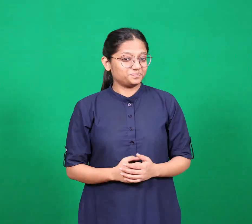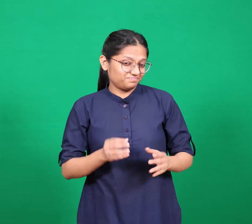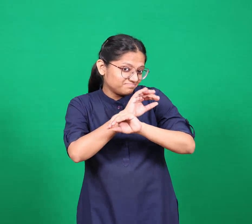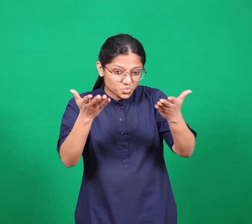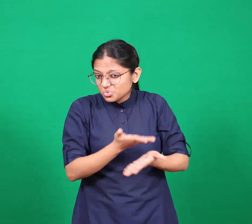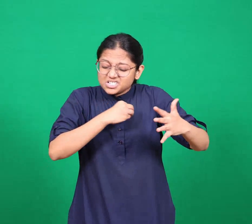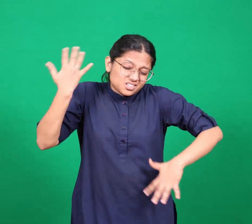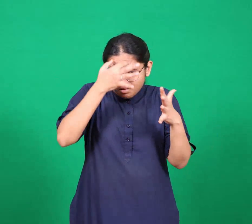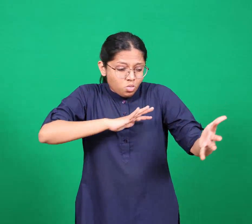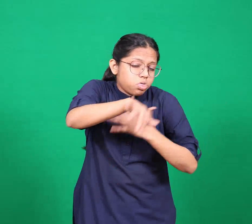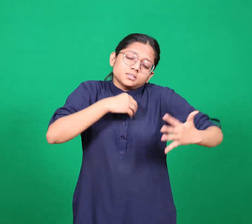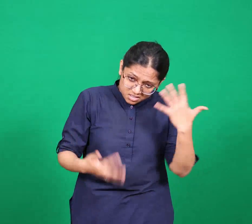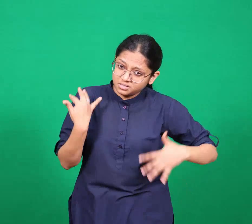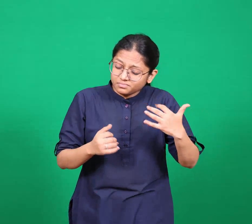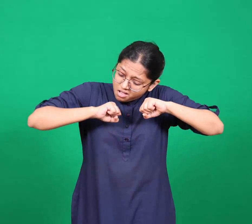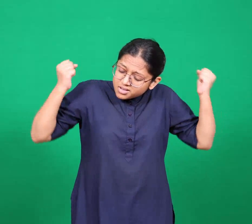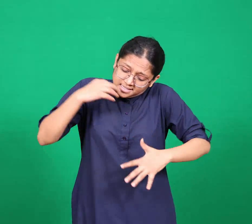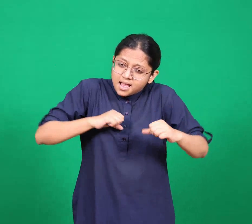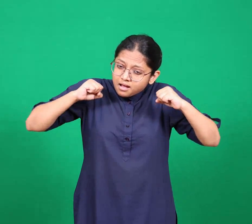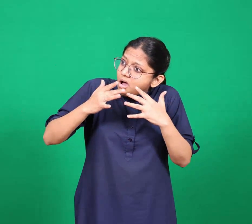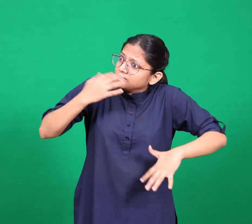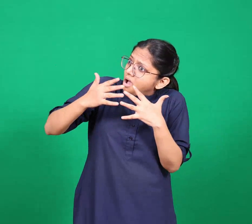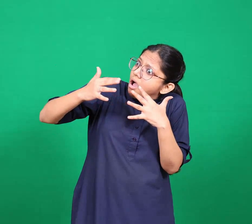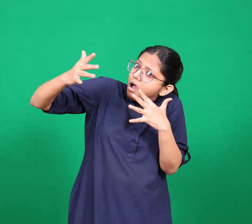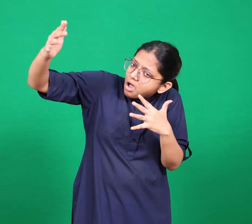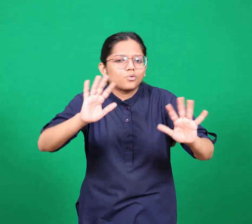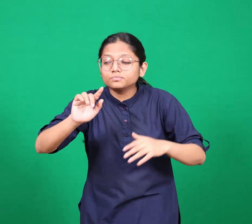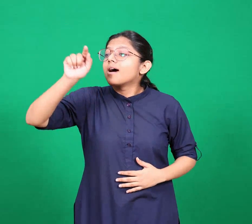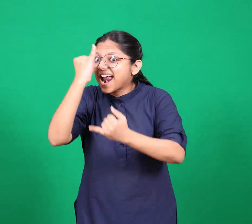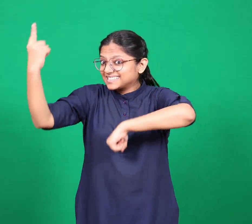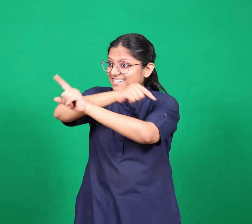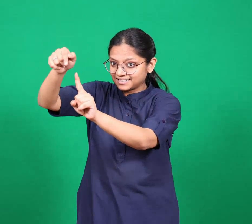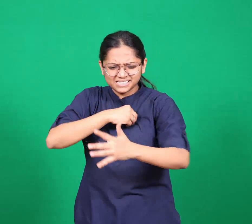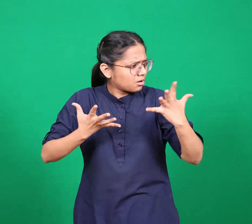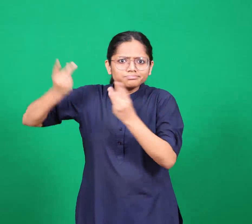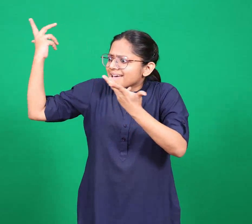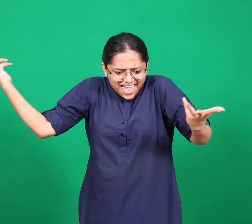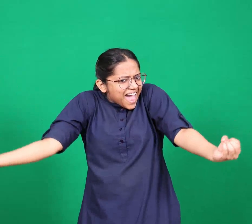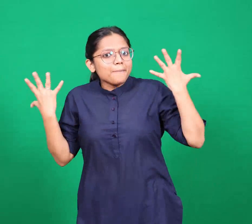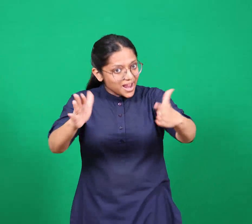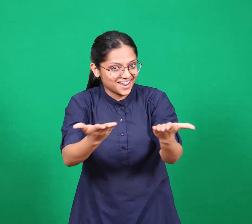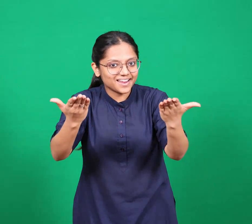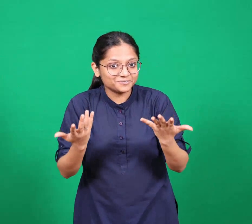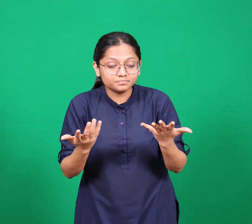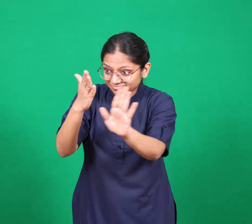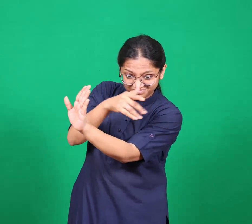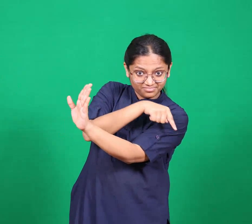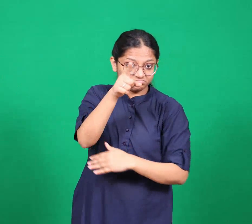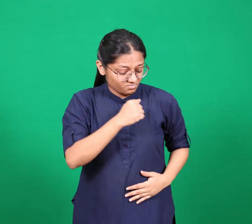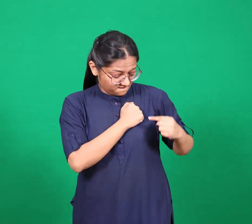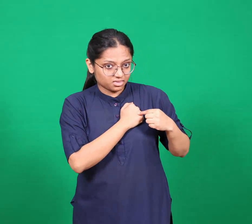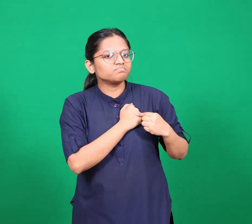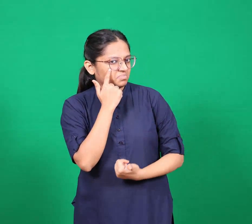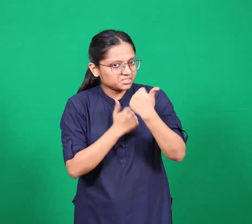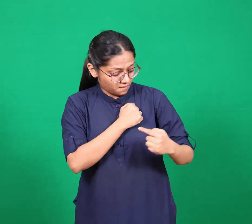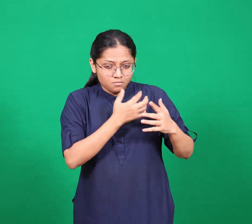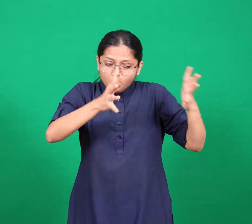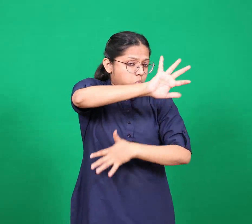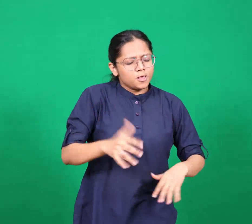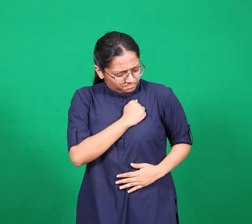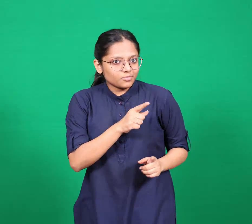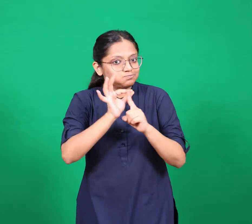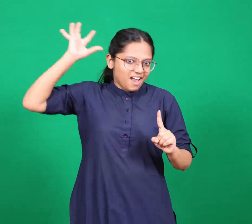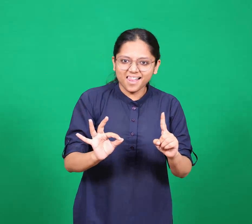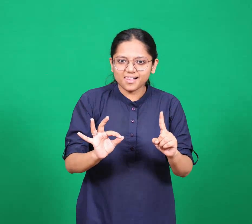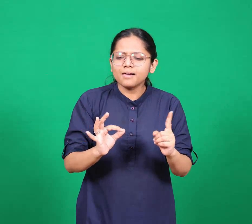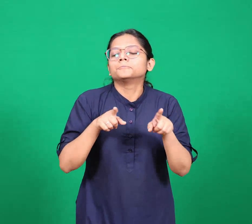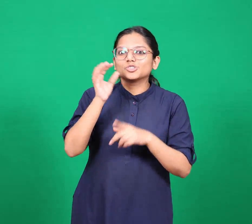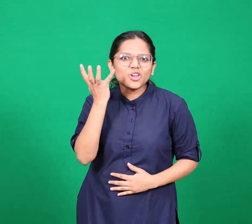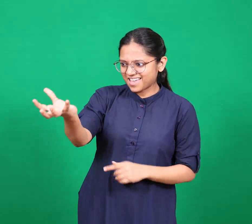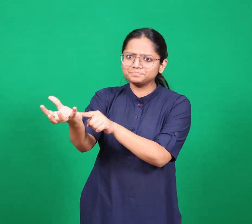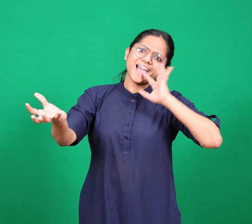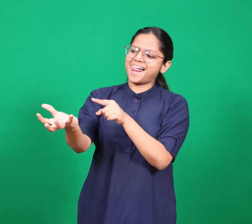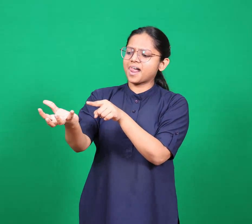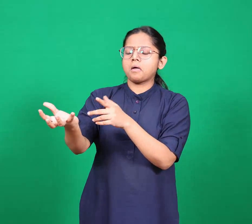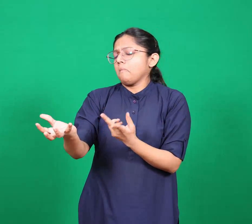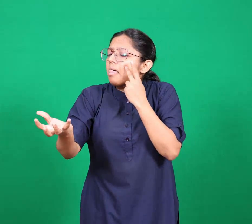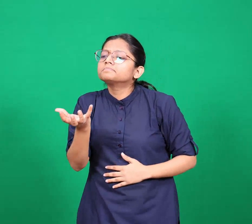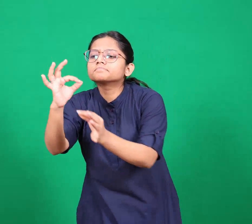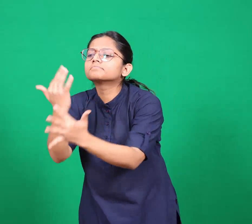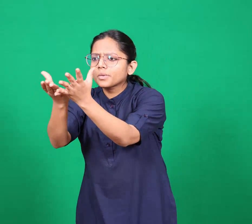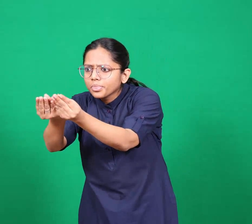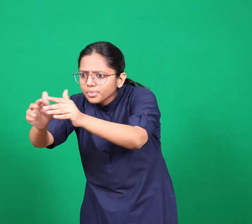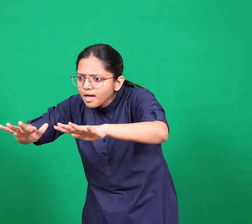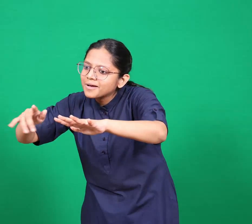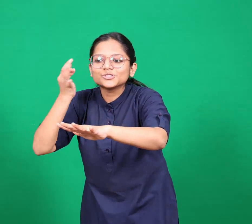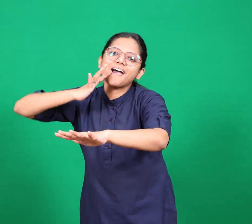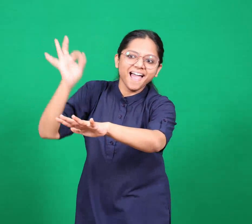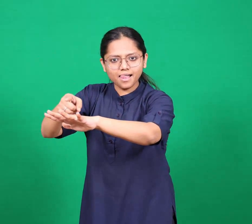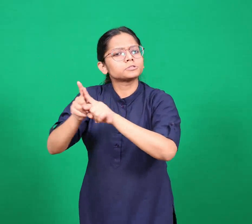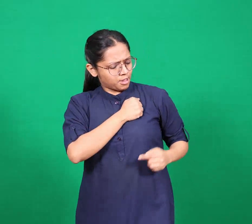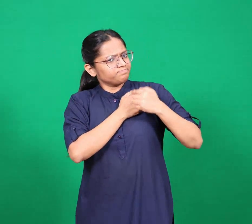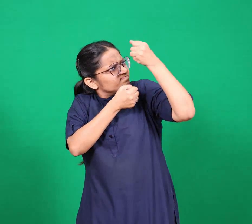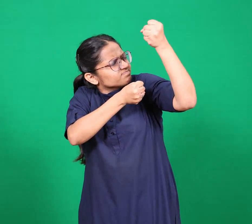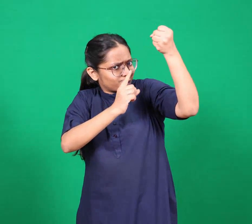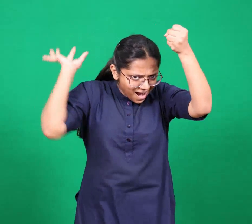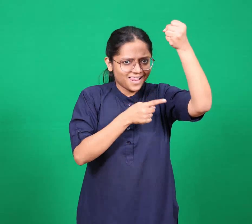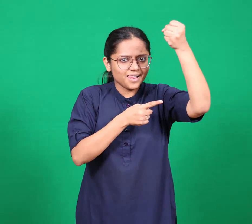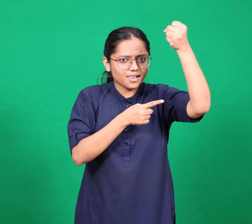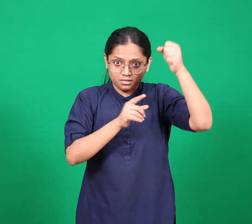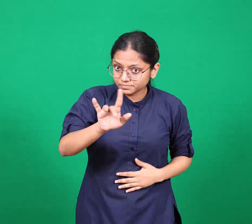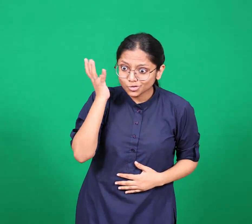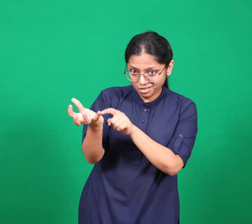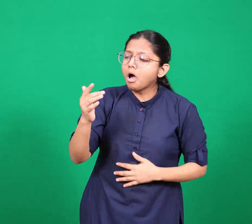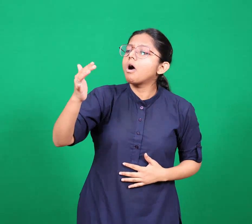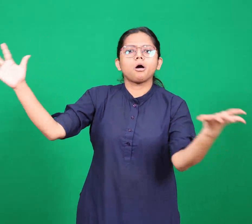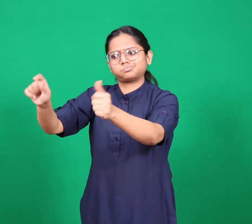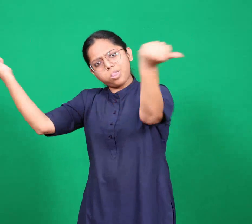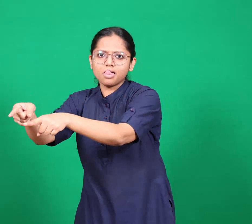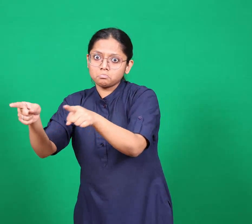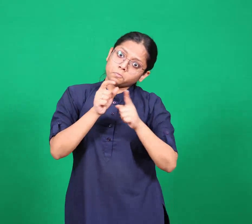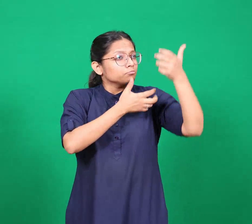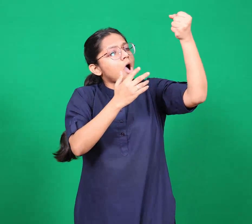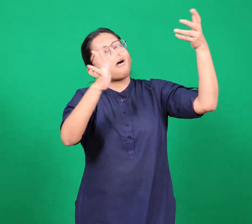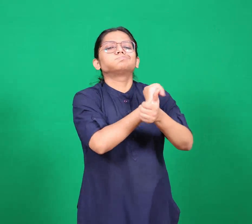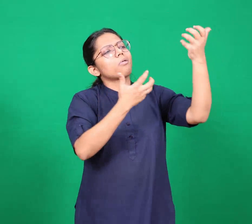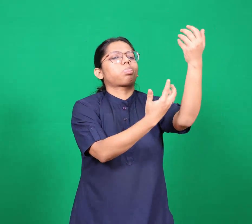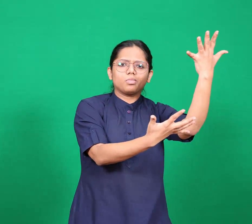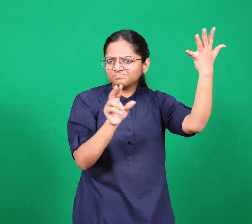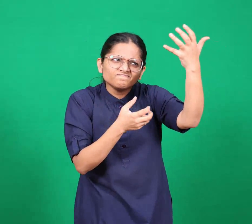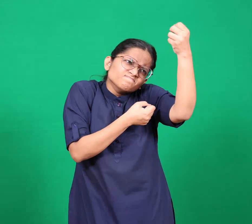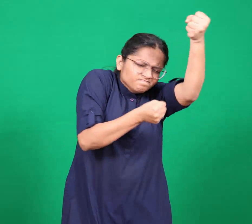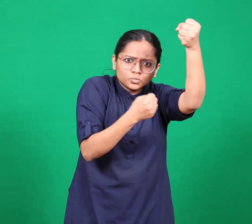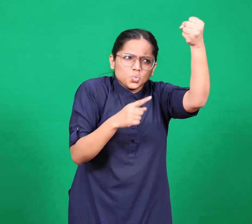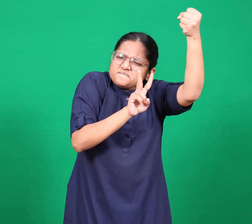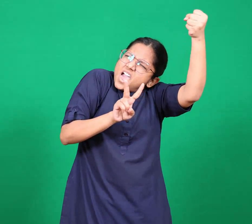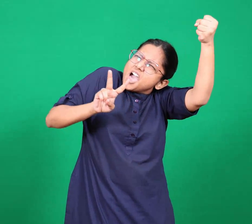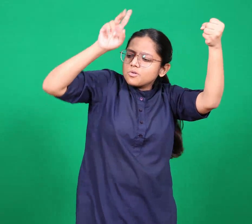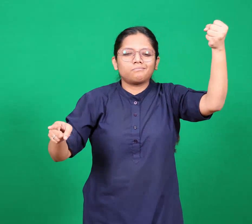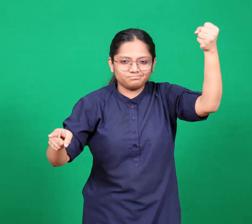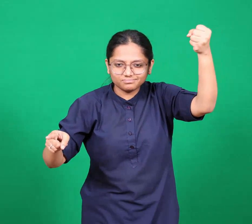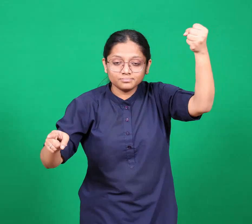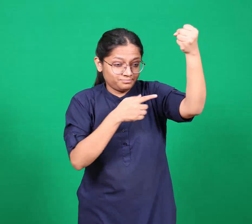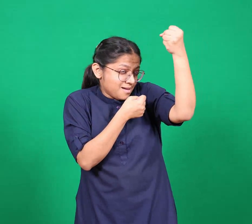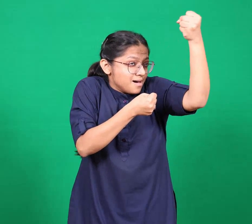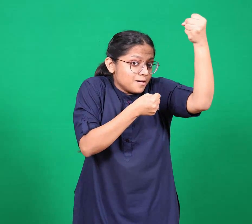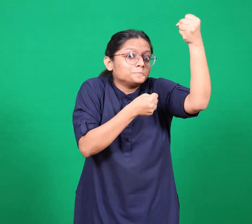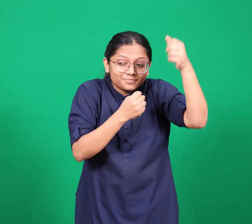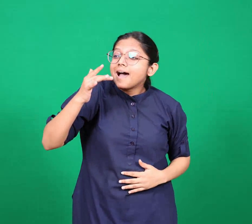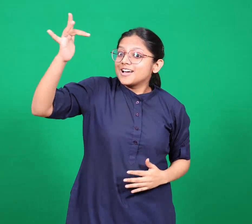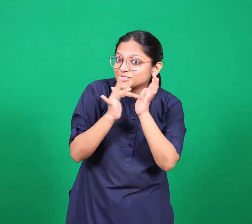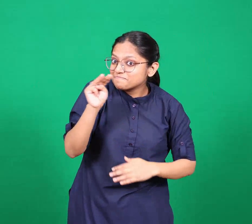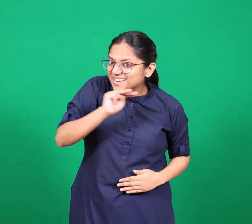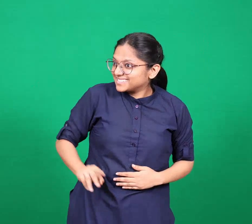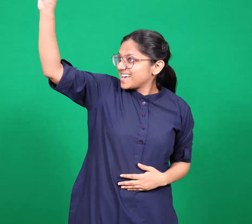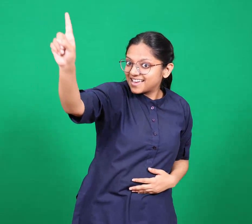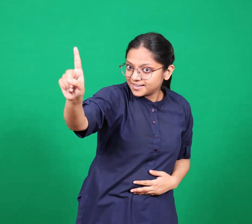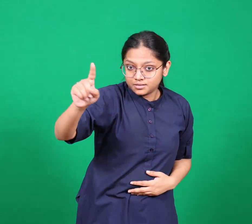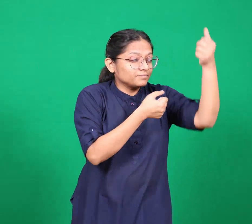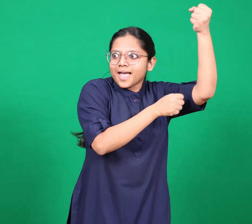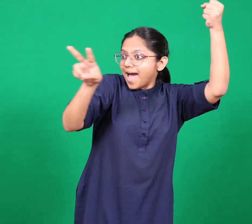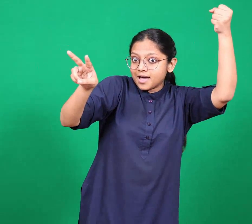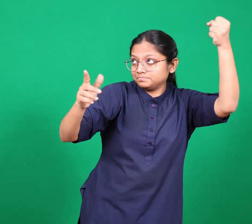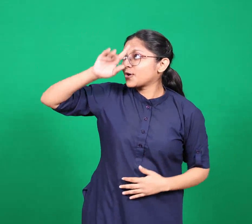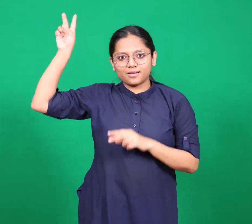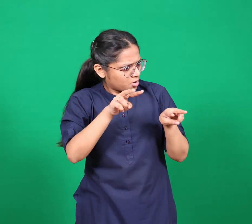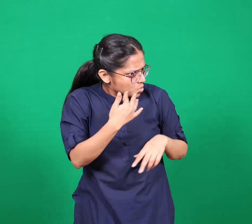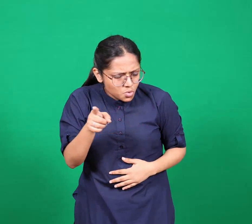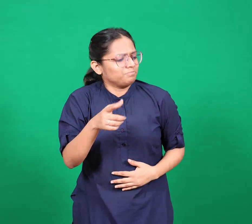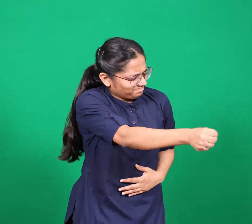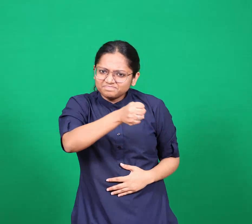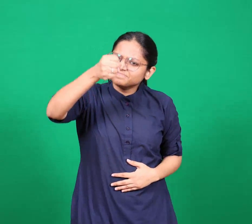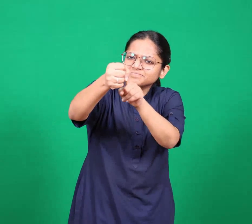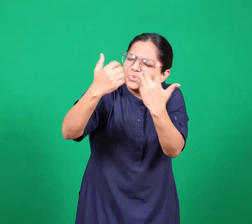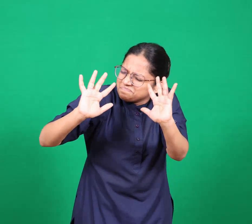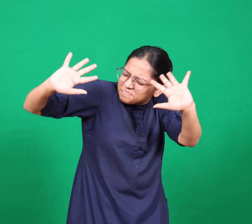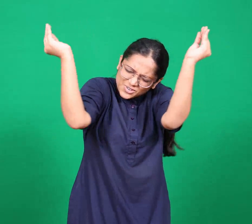In this you greatly rejoice, though now for a little while you may have had to suffer grief in various trials so that the proven character of your faith- more precious than gold, which perishes even though refined by fire- may result in praise, glory, and honor at the revelation of Jesus Christ.